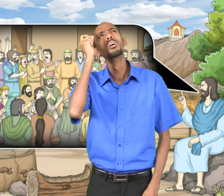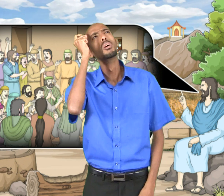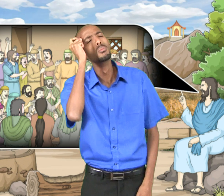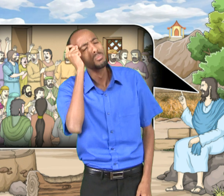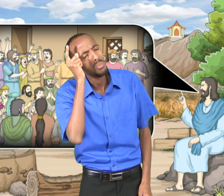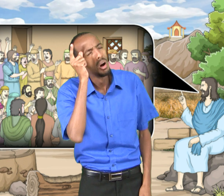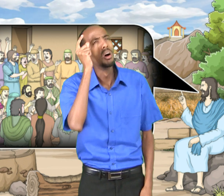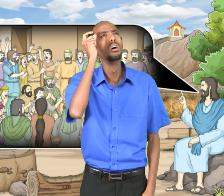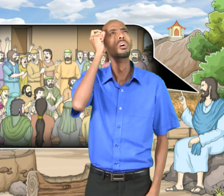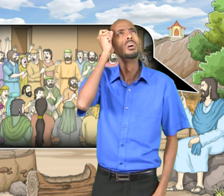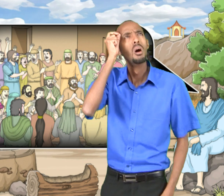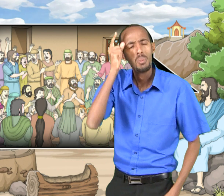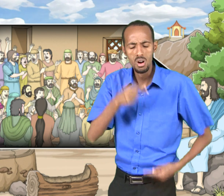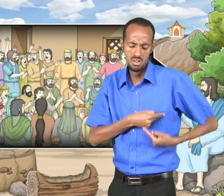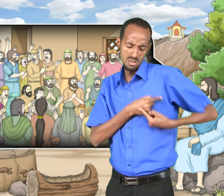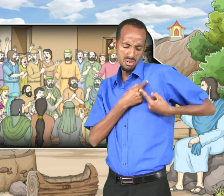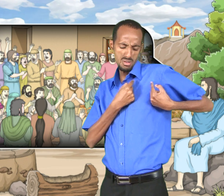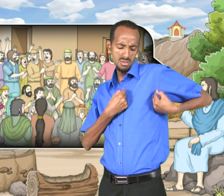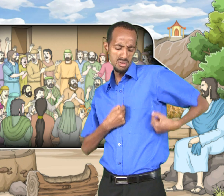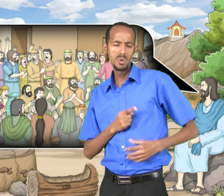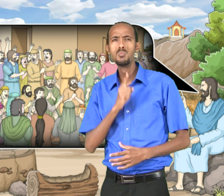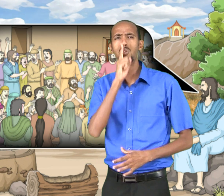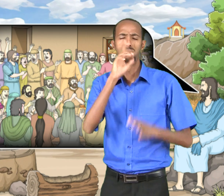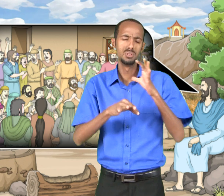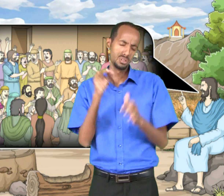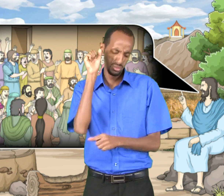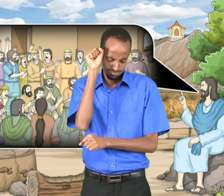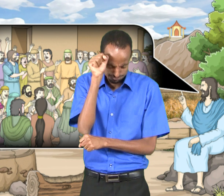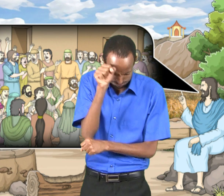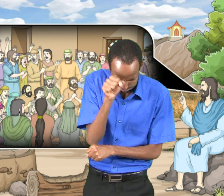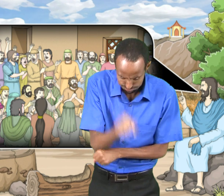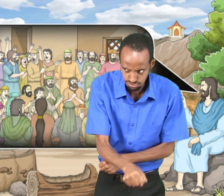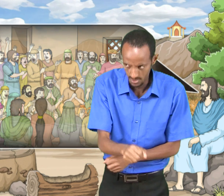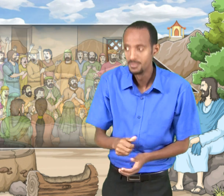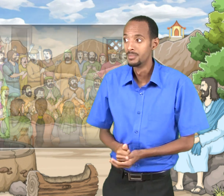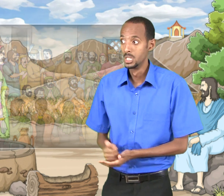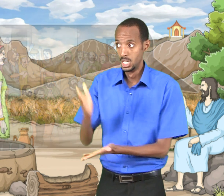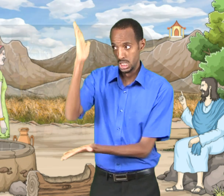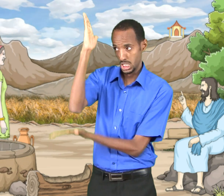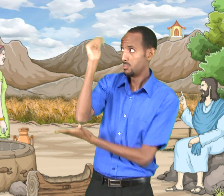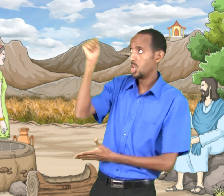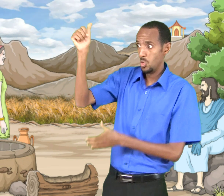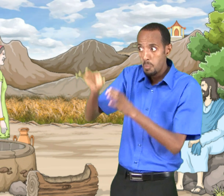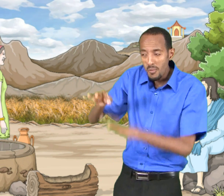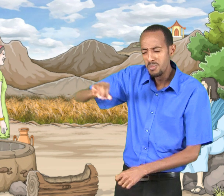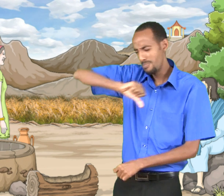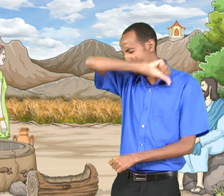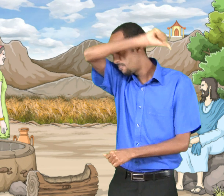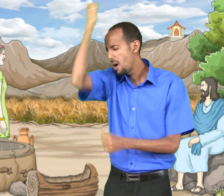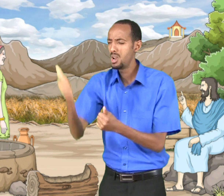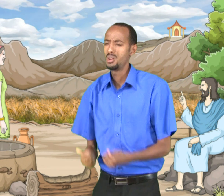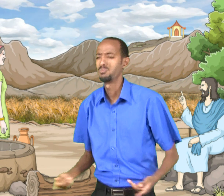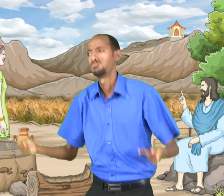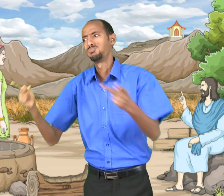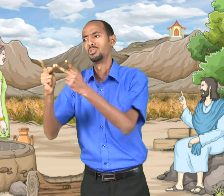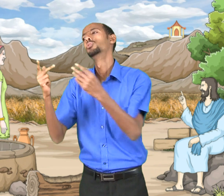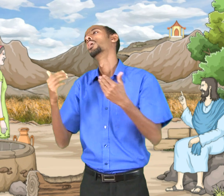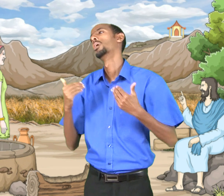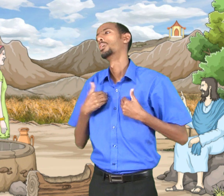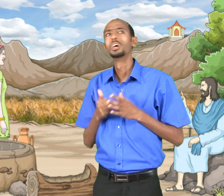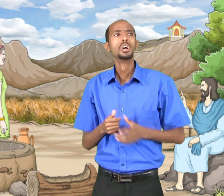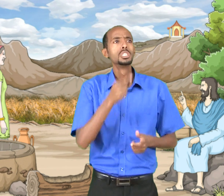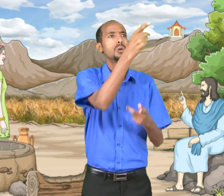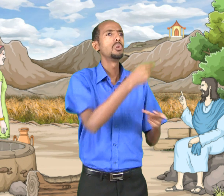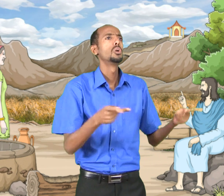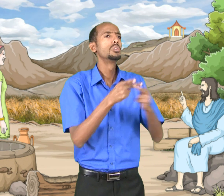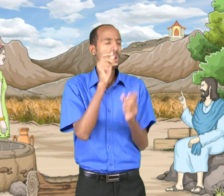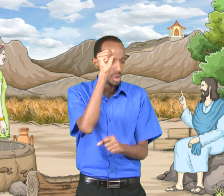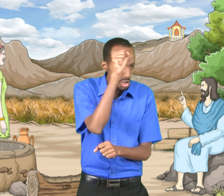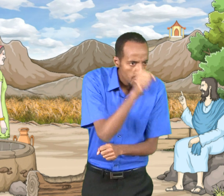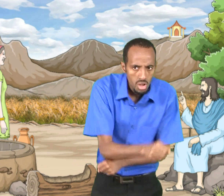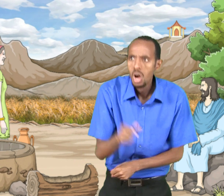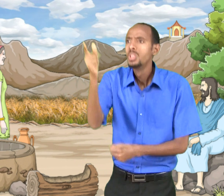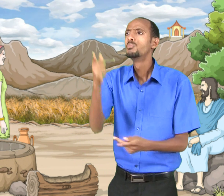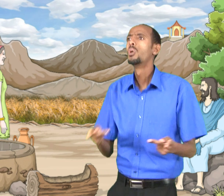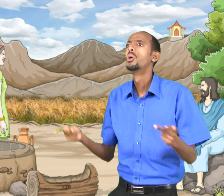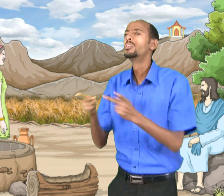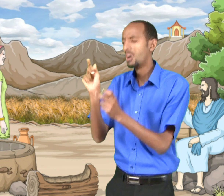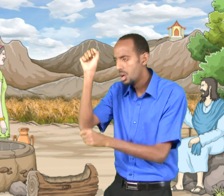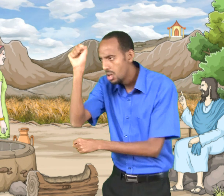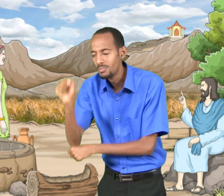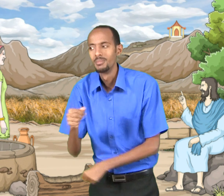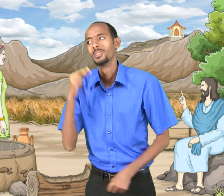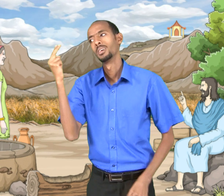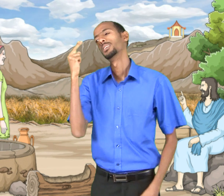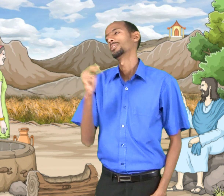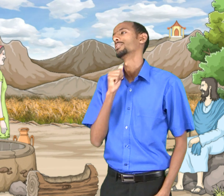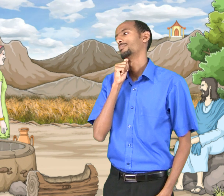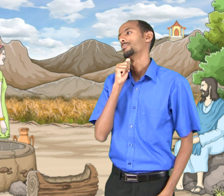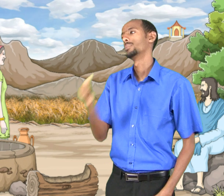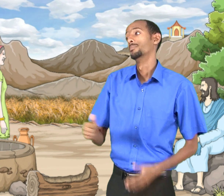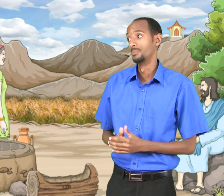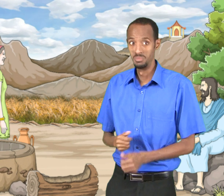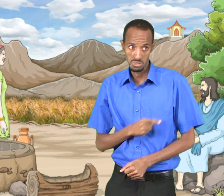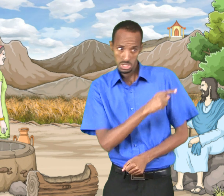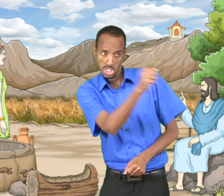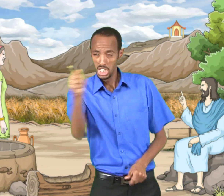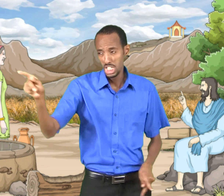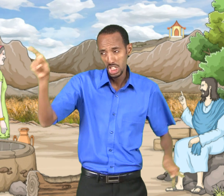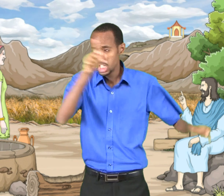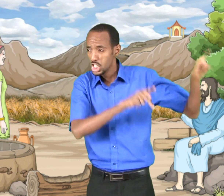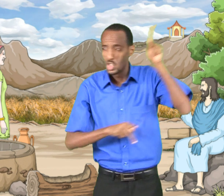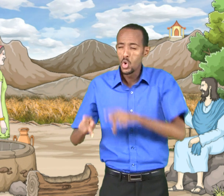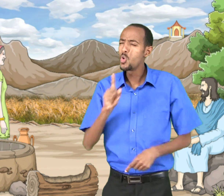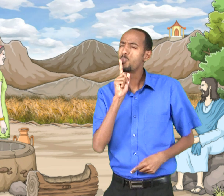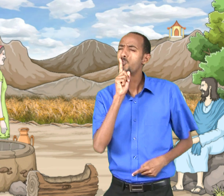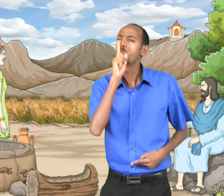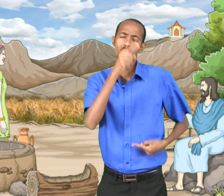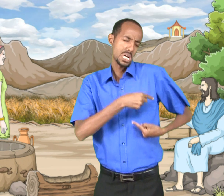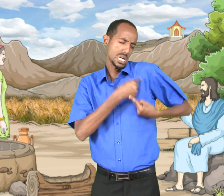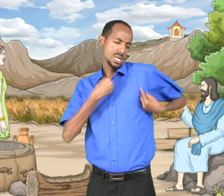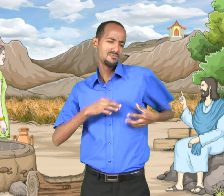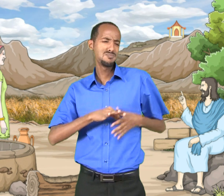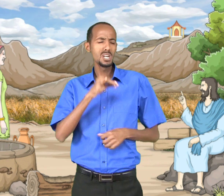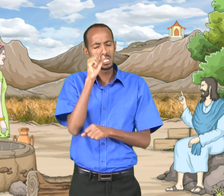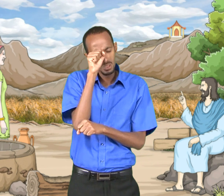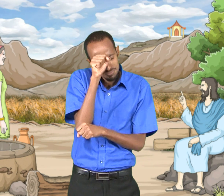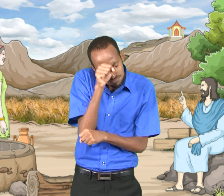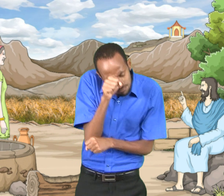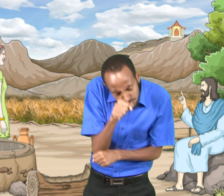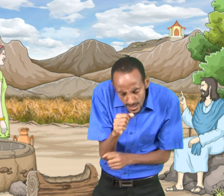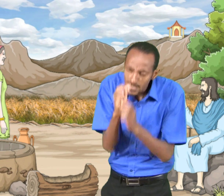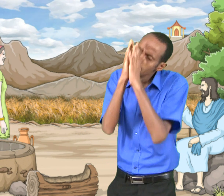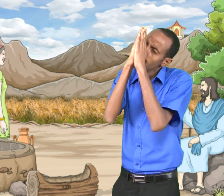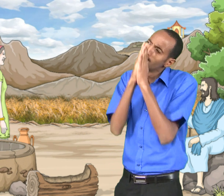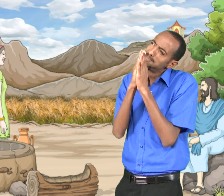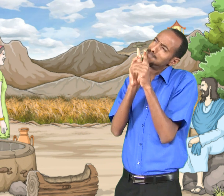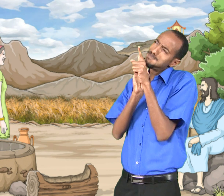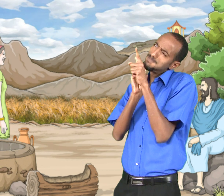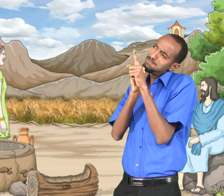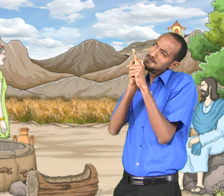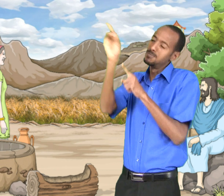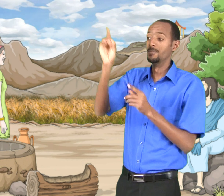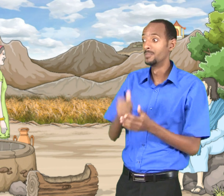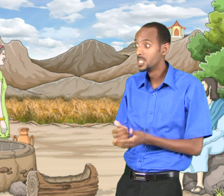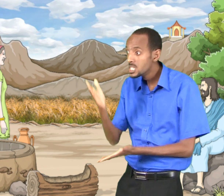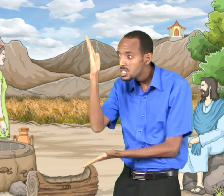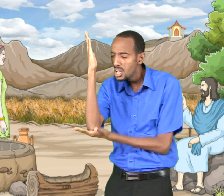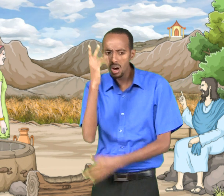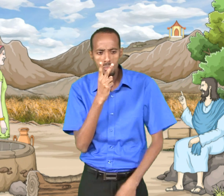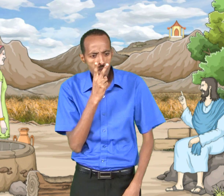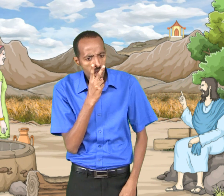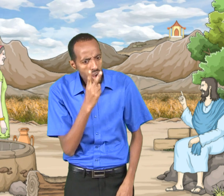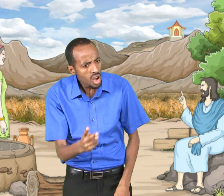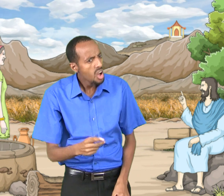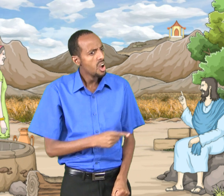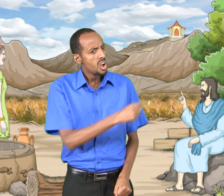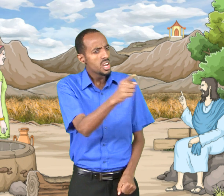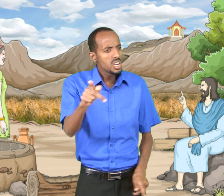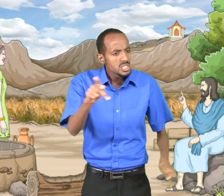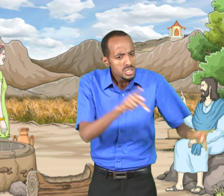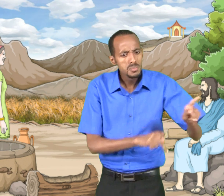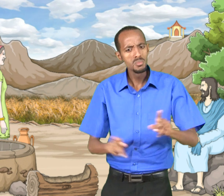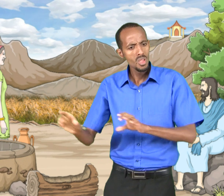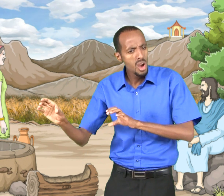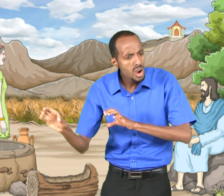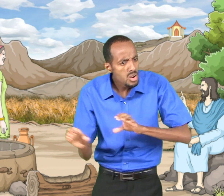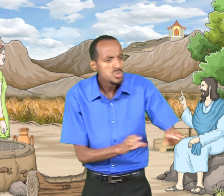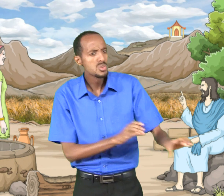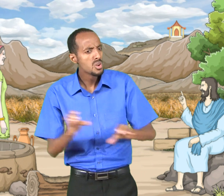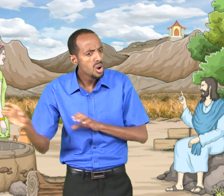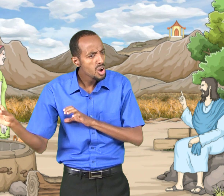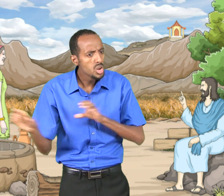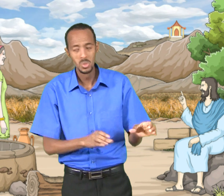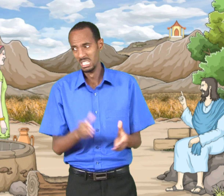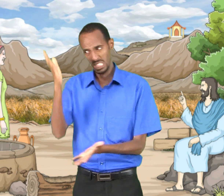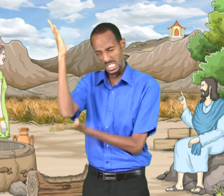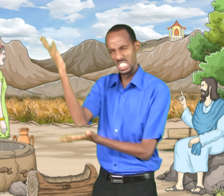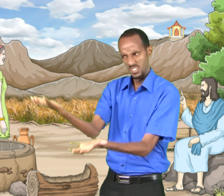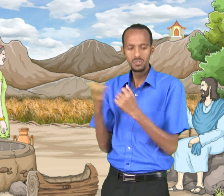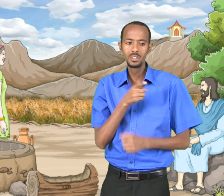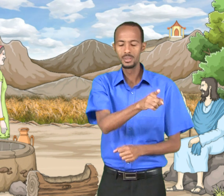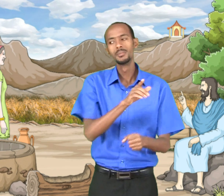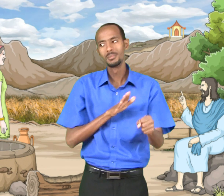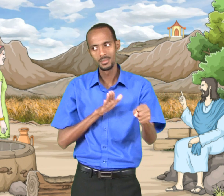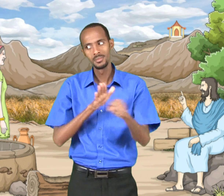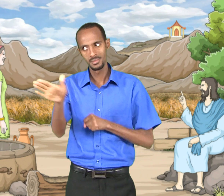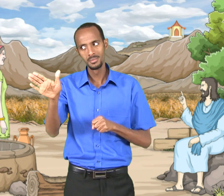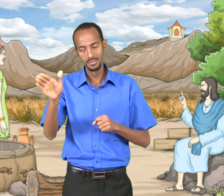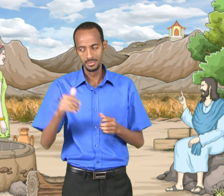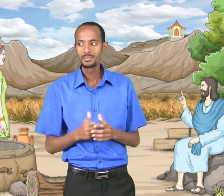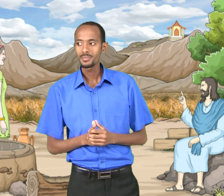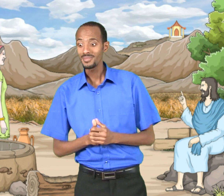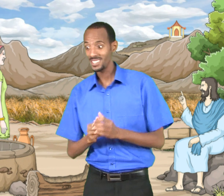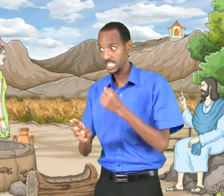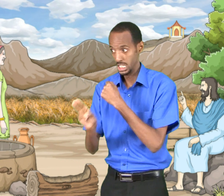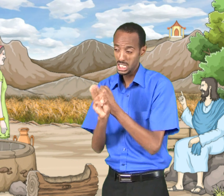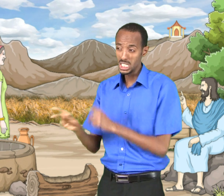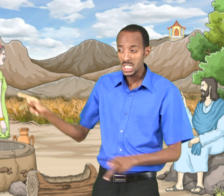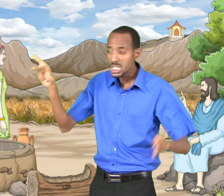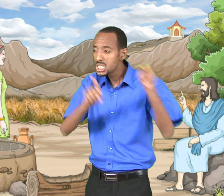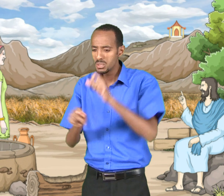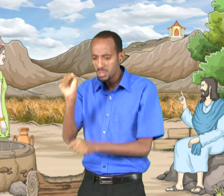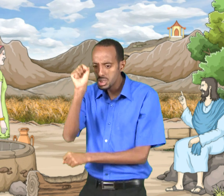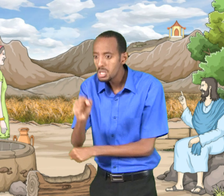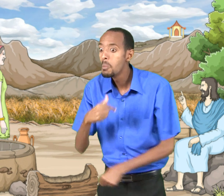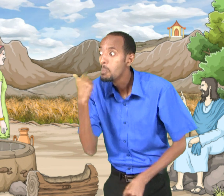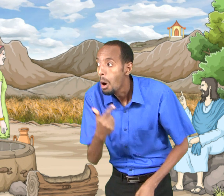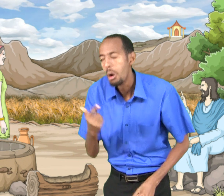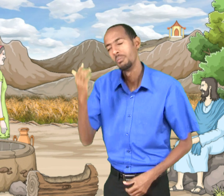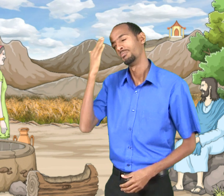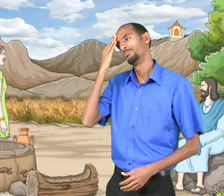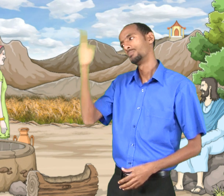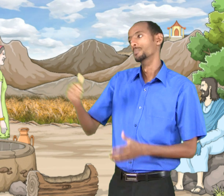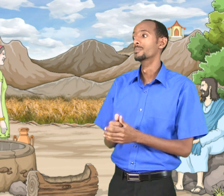But a time is coming and has now come when the true worshipers will worship the Father in spirit and in truth, for the Father is seeking such as these to worship Him.